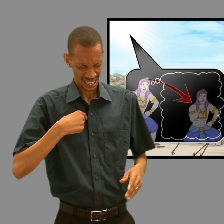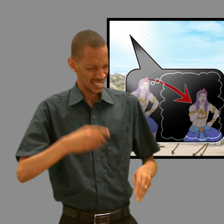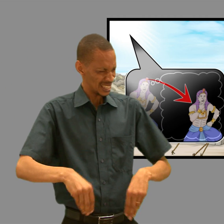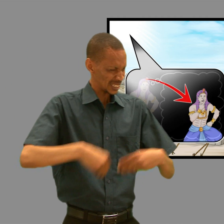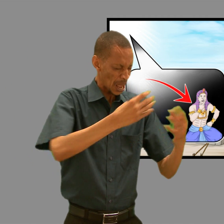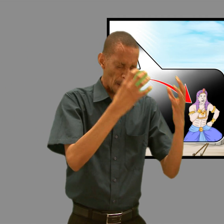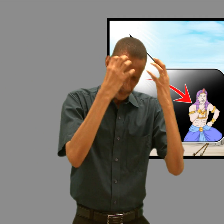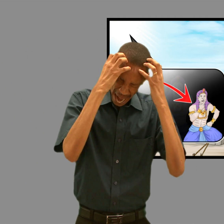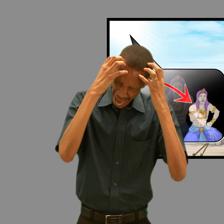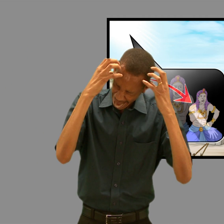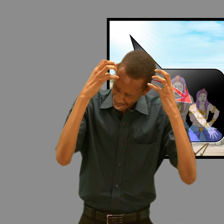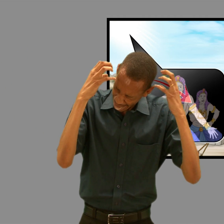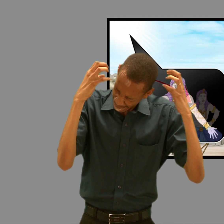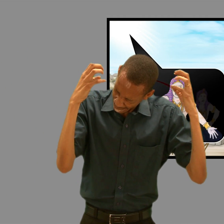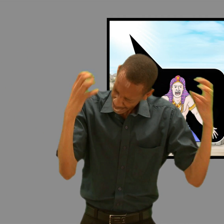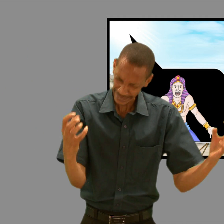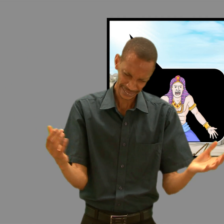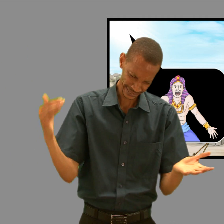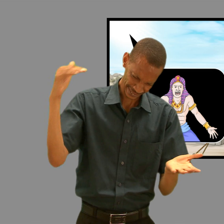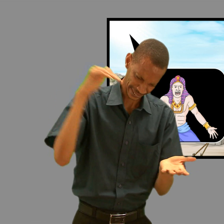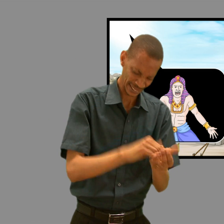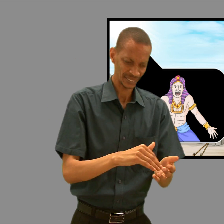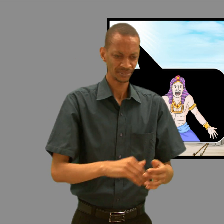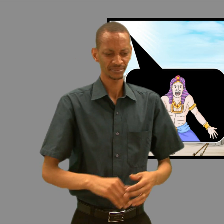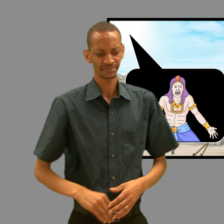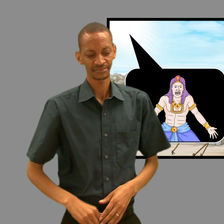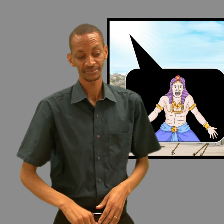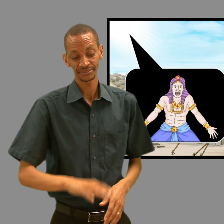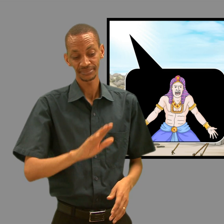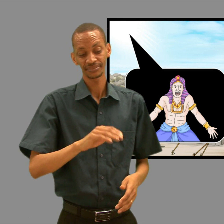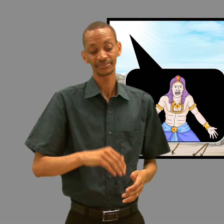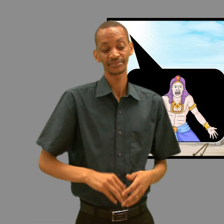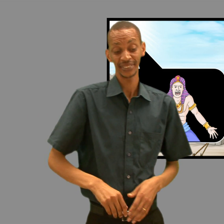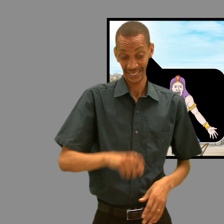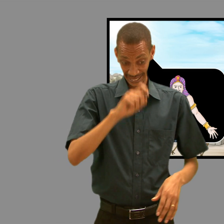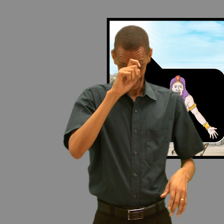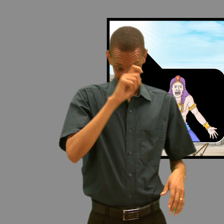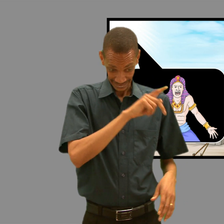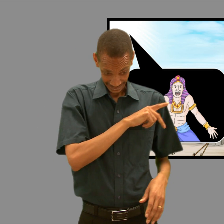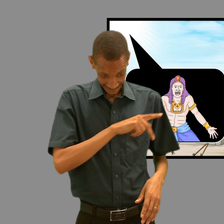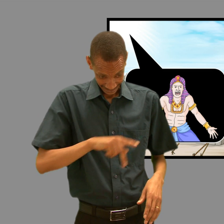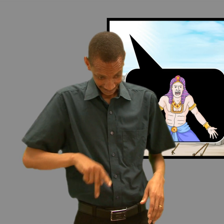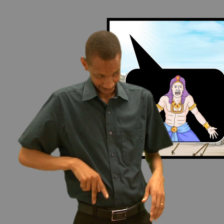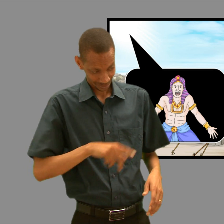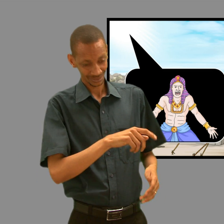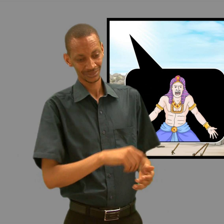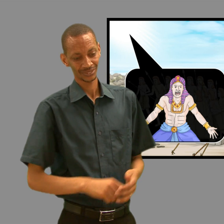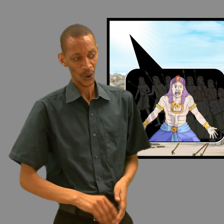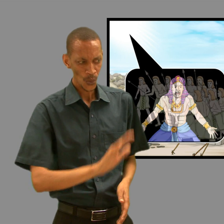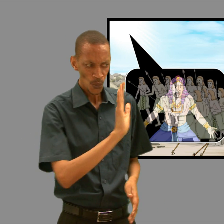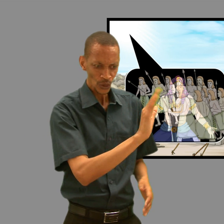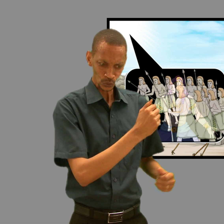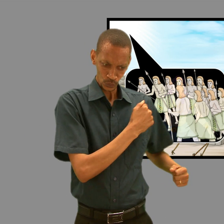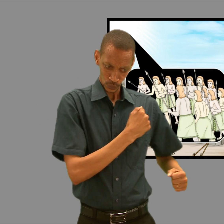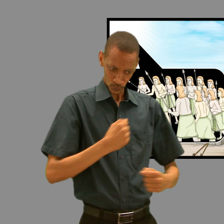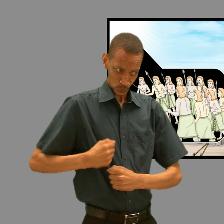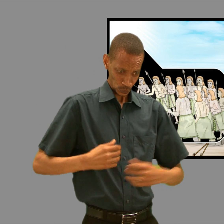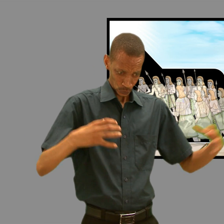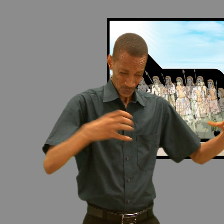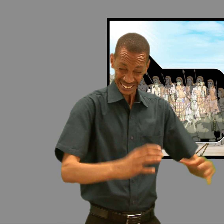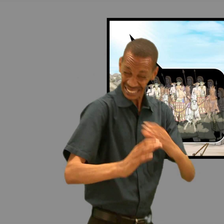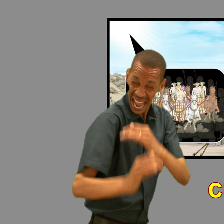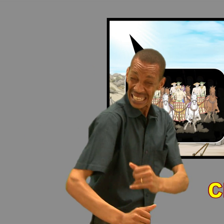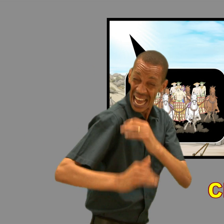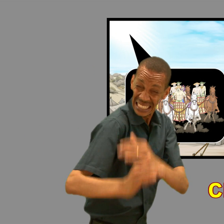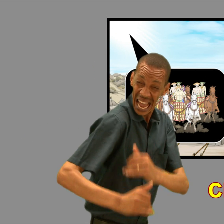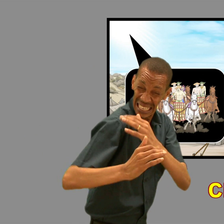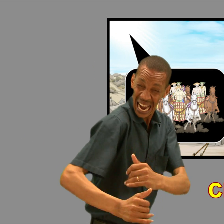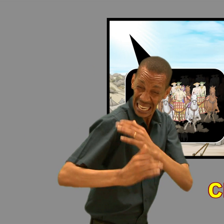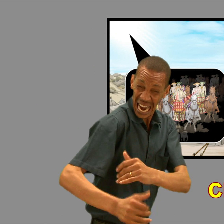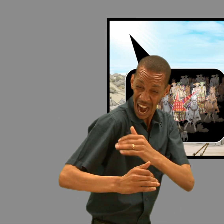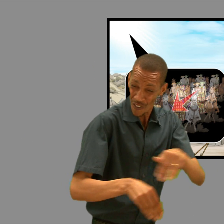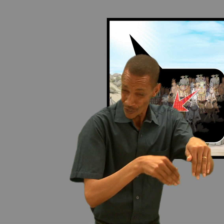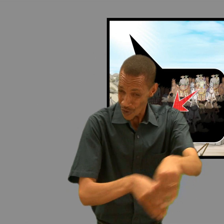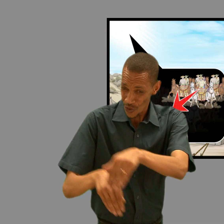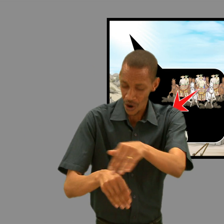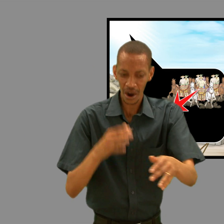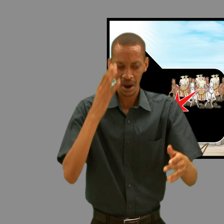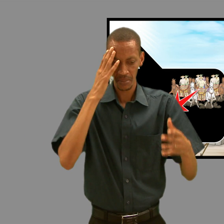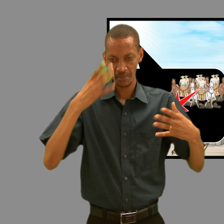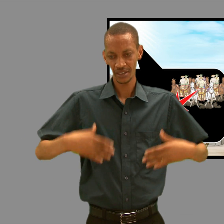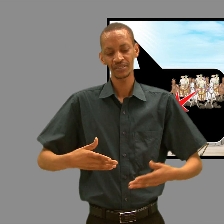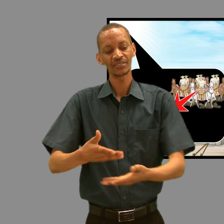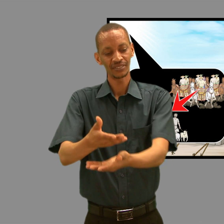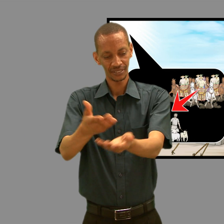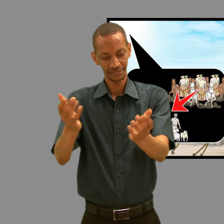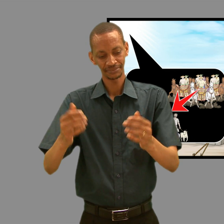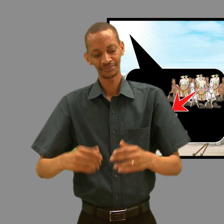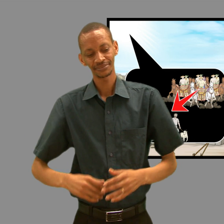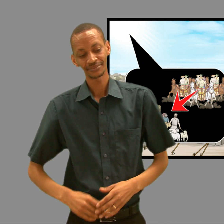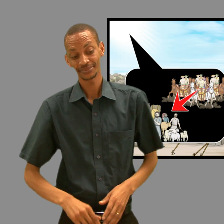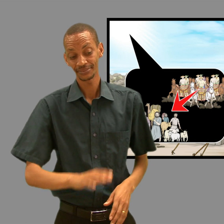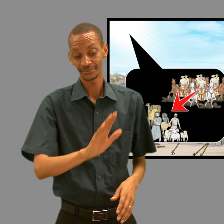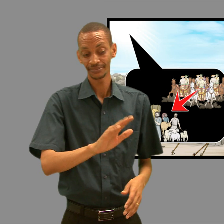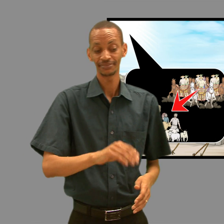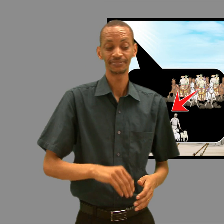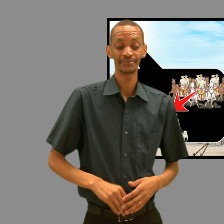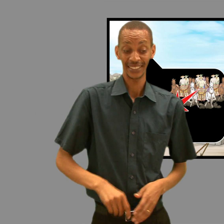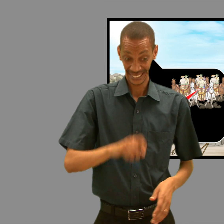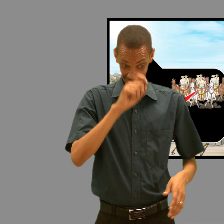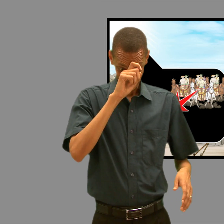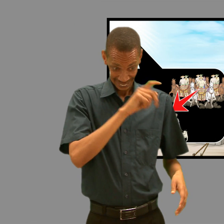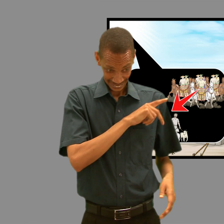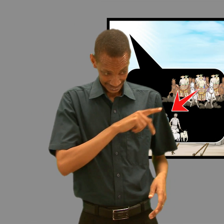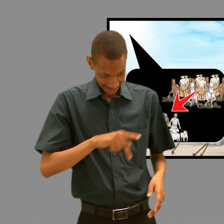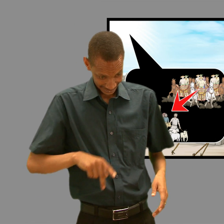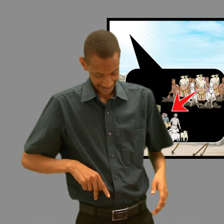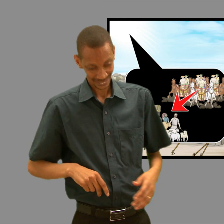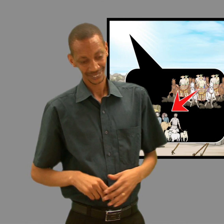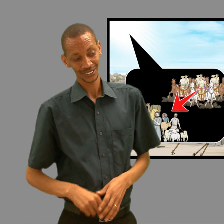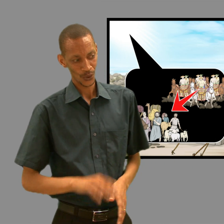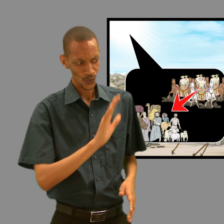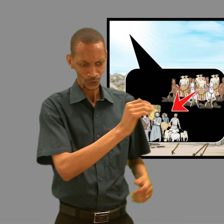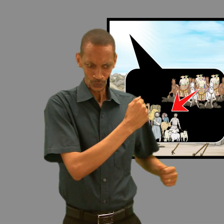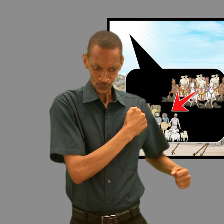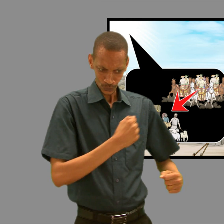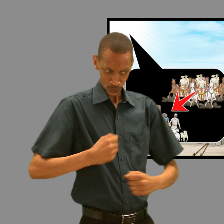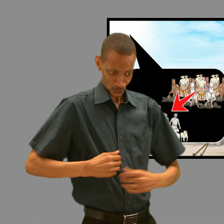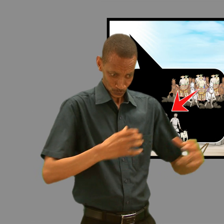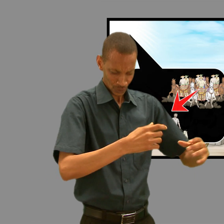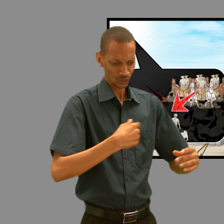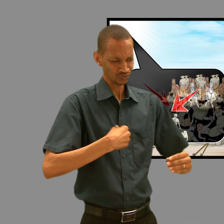And I will harden Pharaoh’s heart so that he will pursue them.